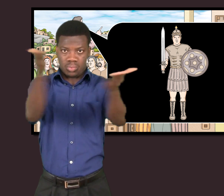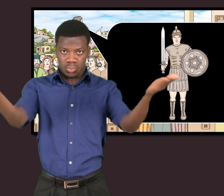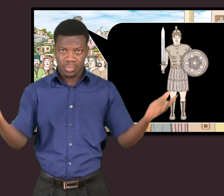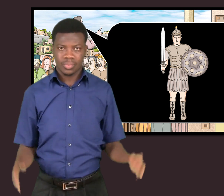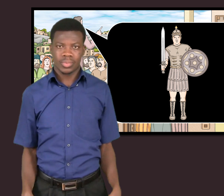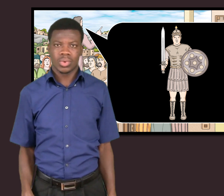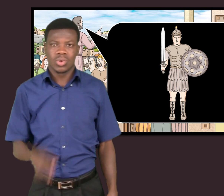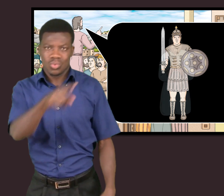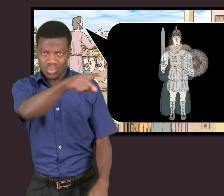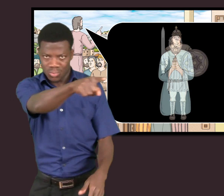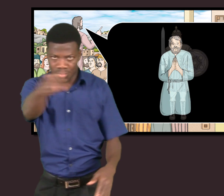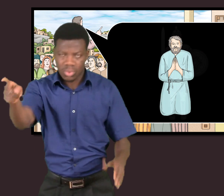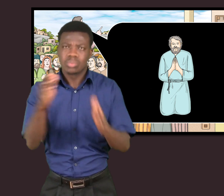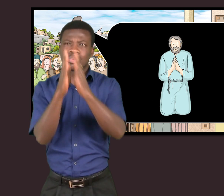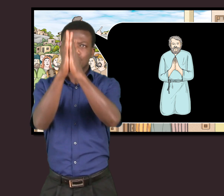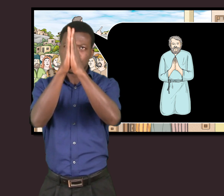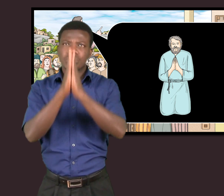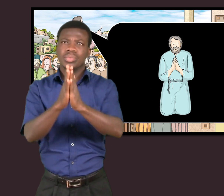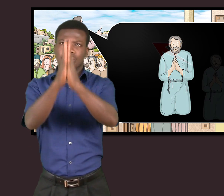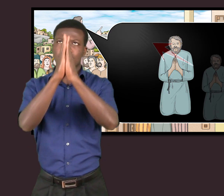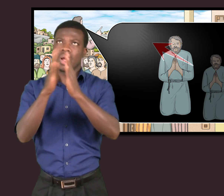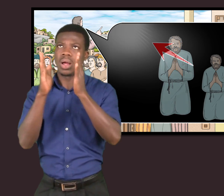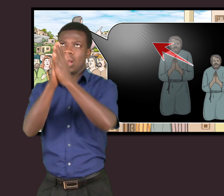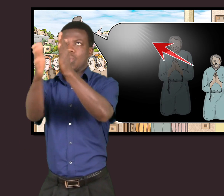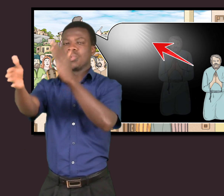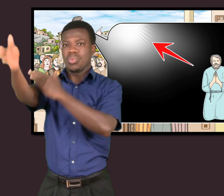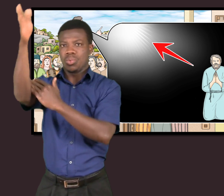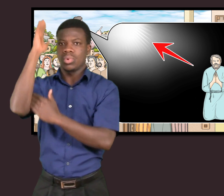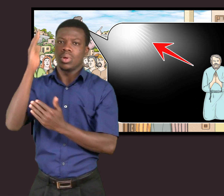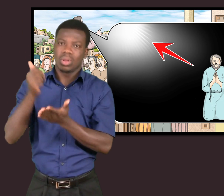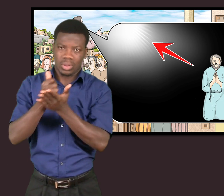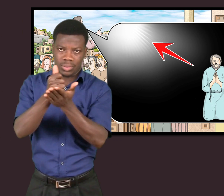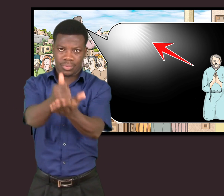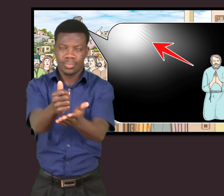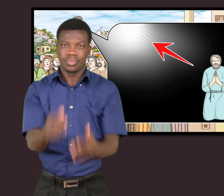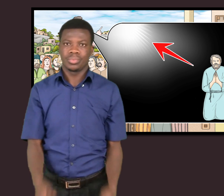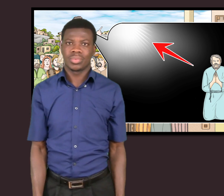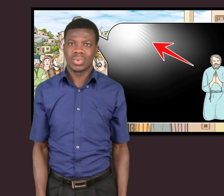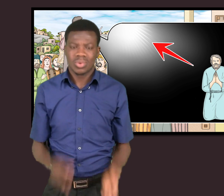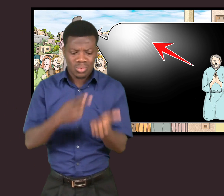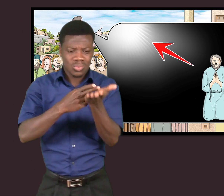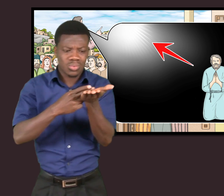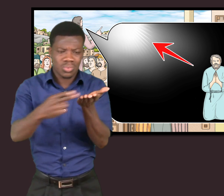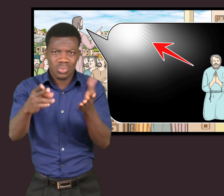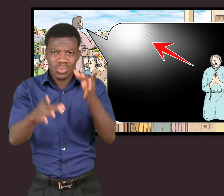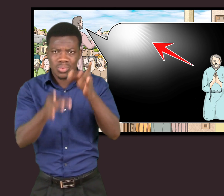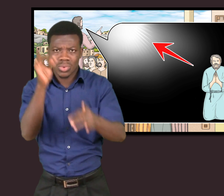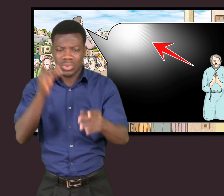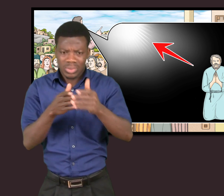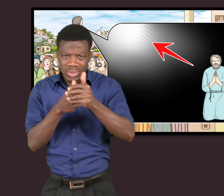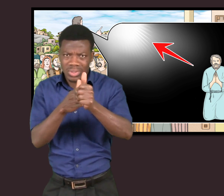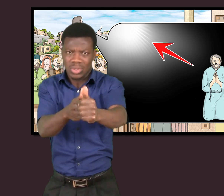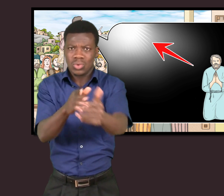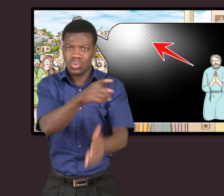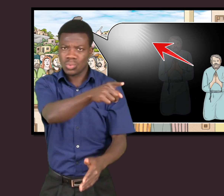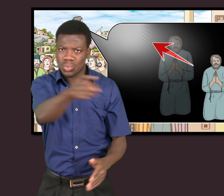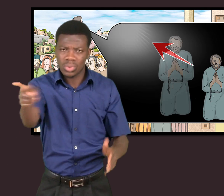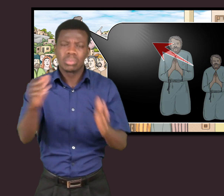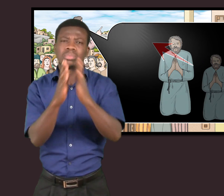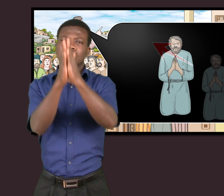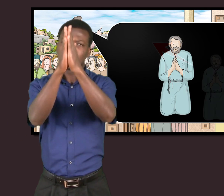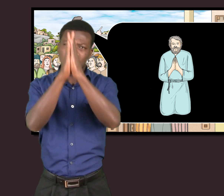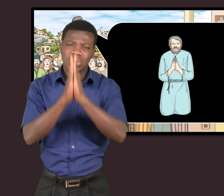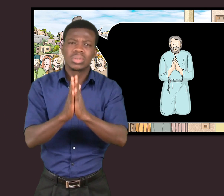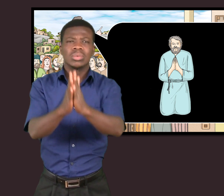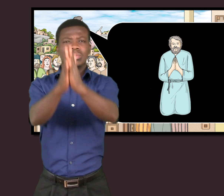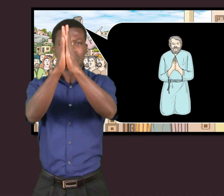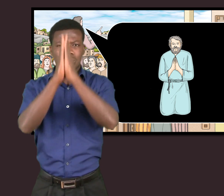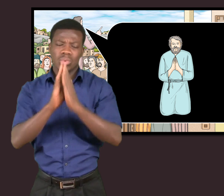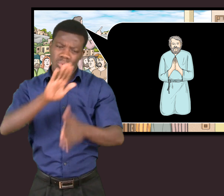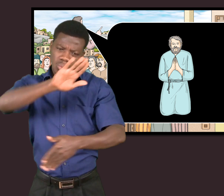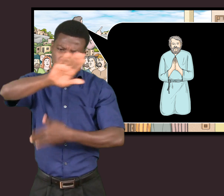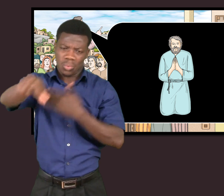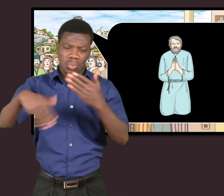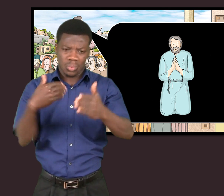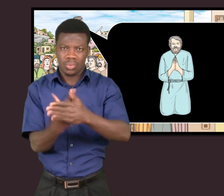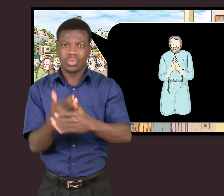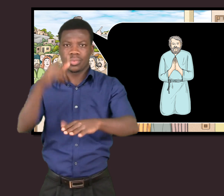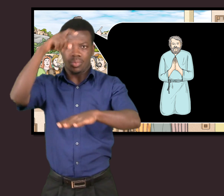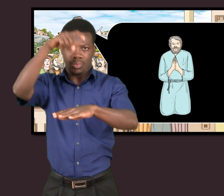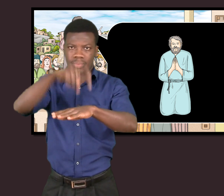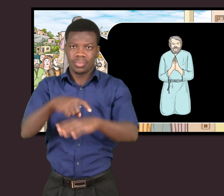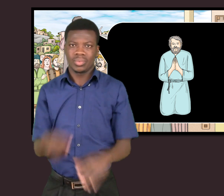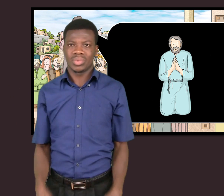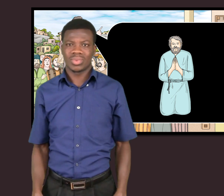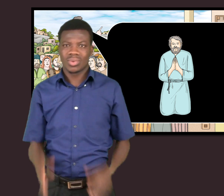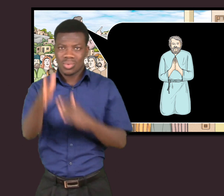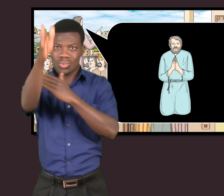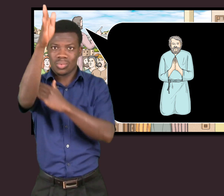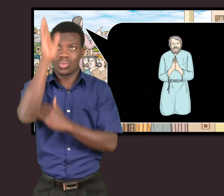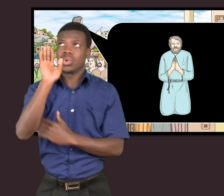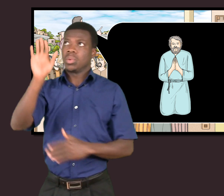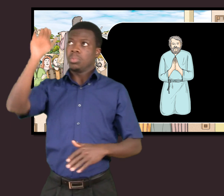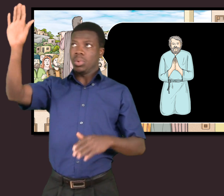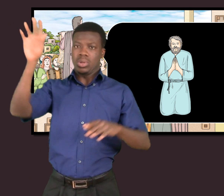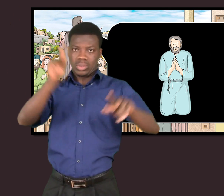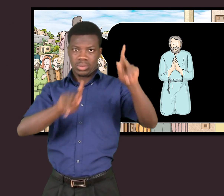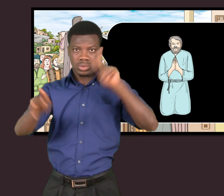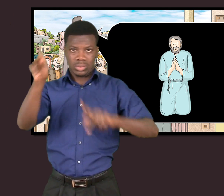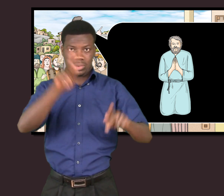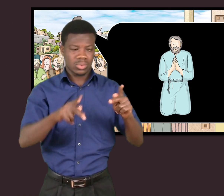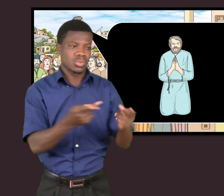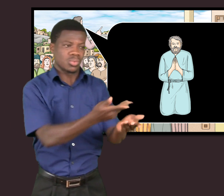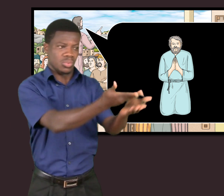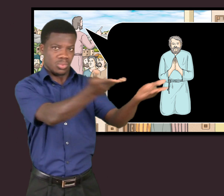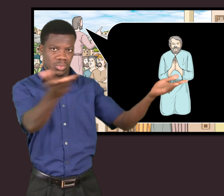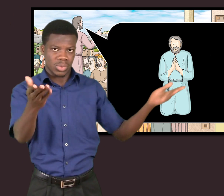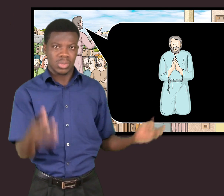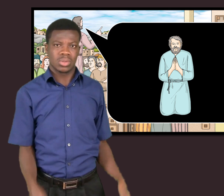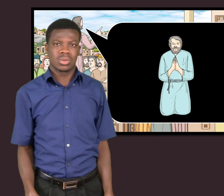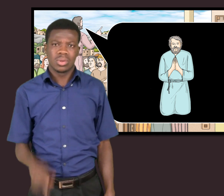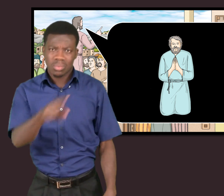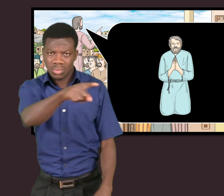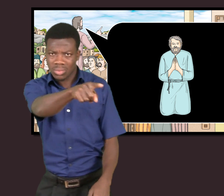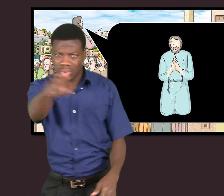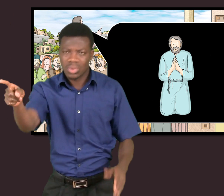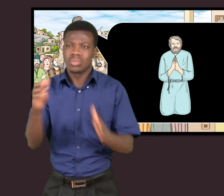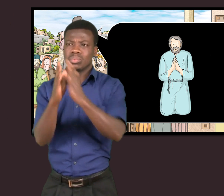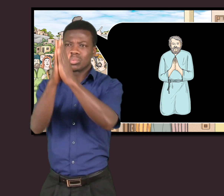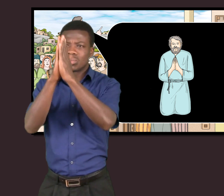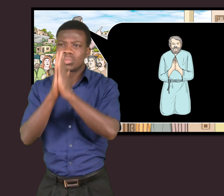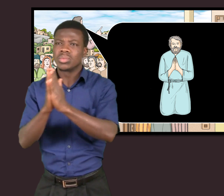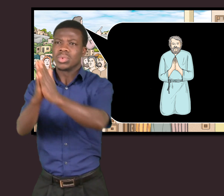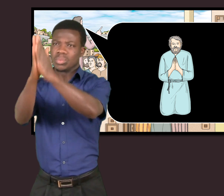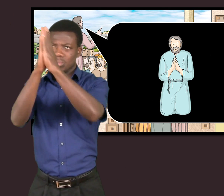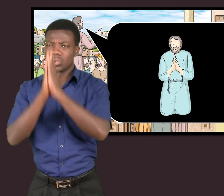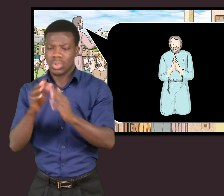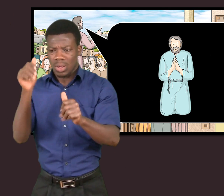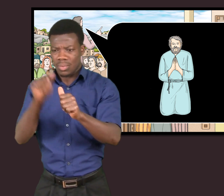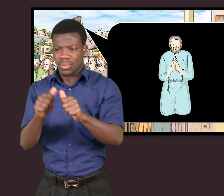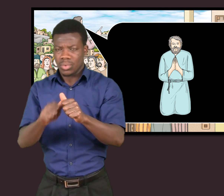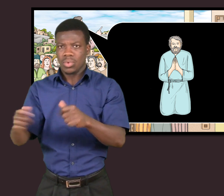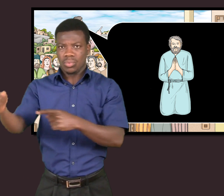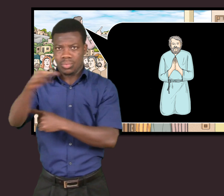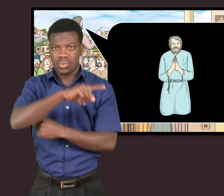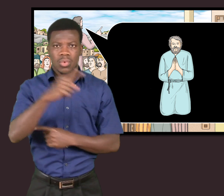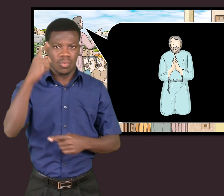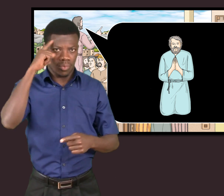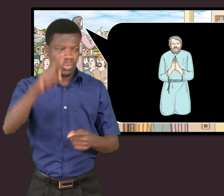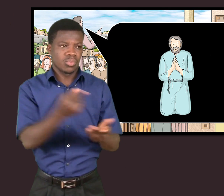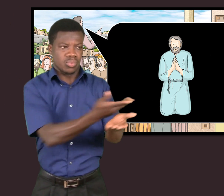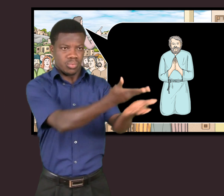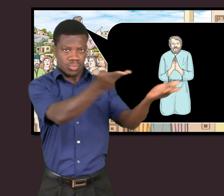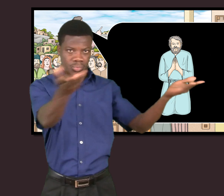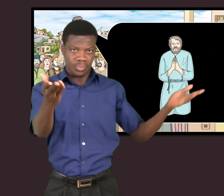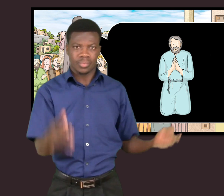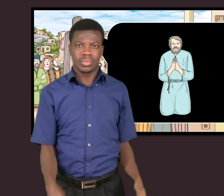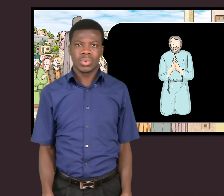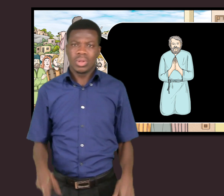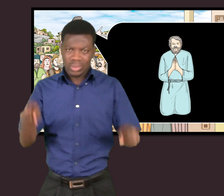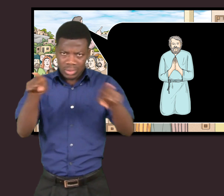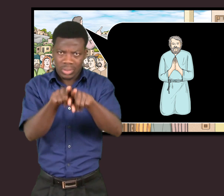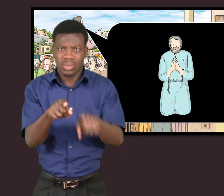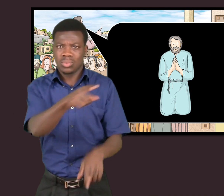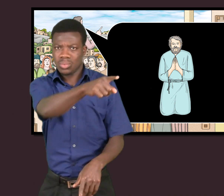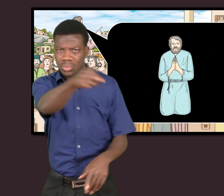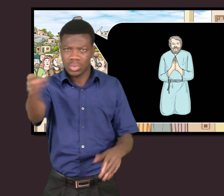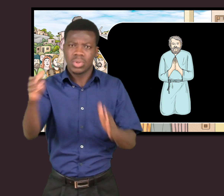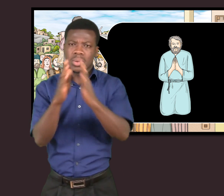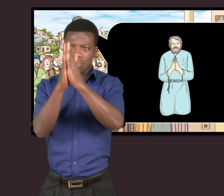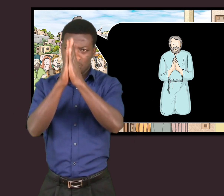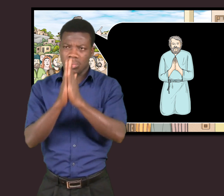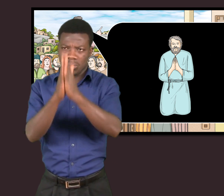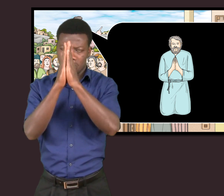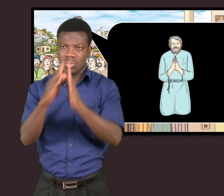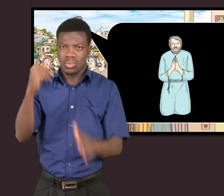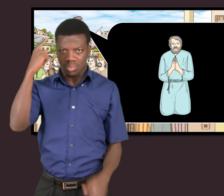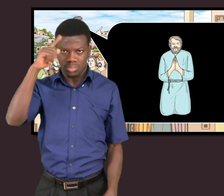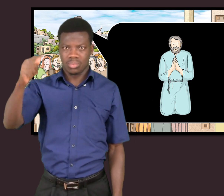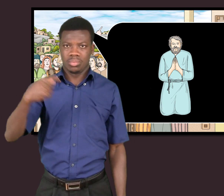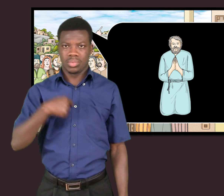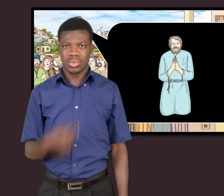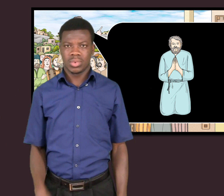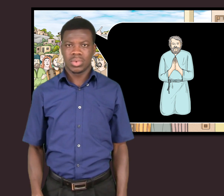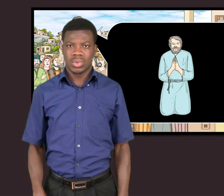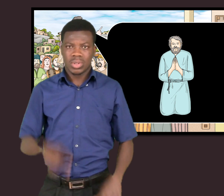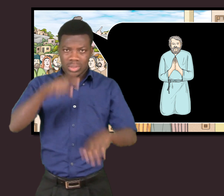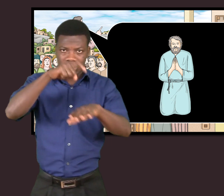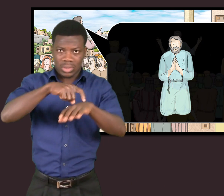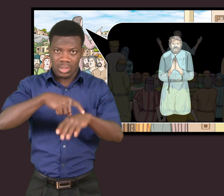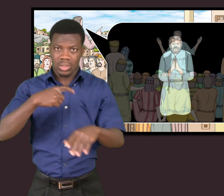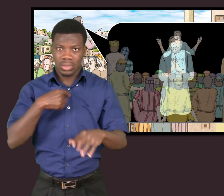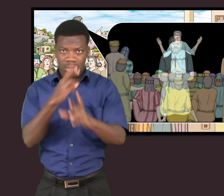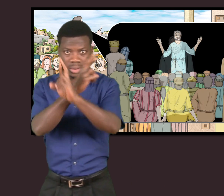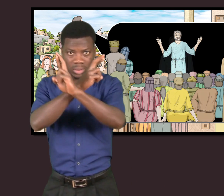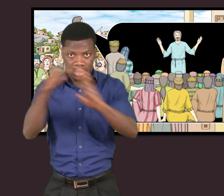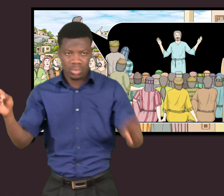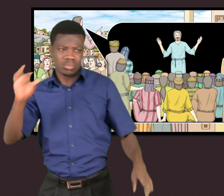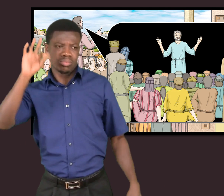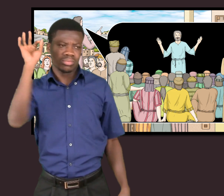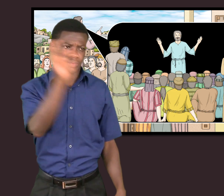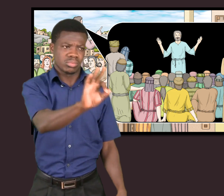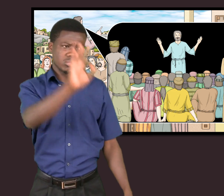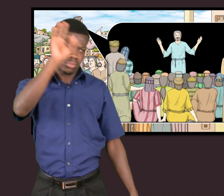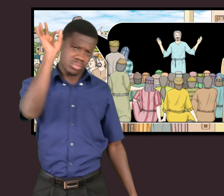Pray in the Spirit at all times, with every kind of prayer and petition.